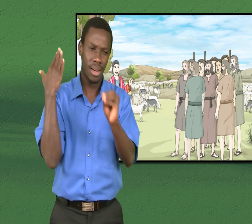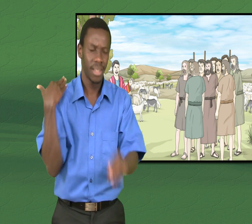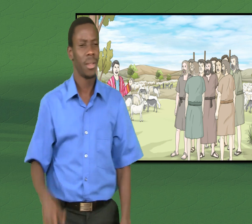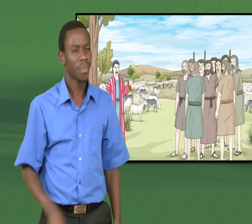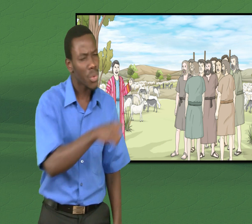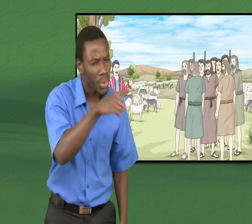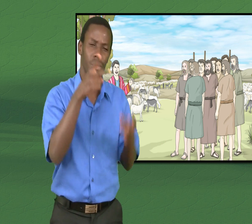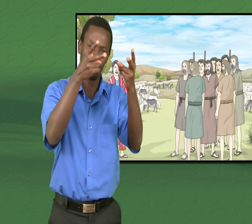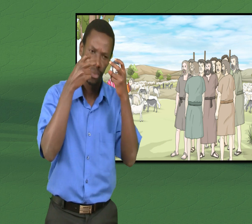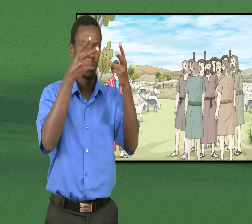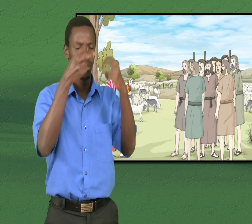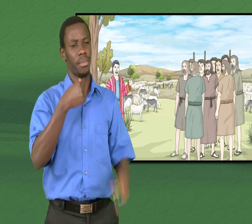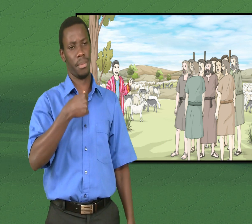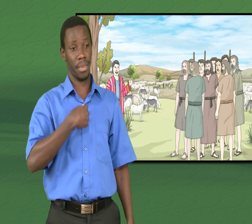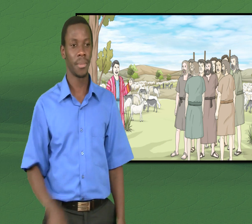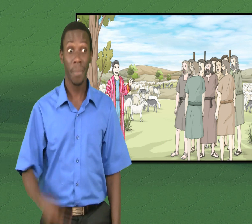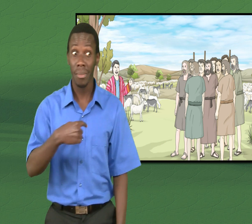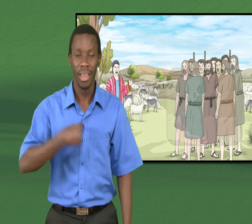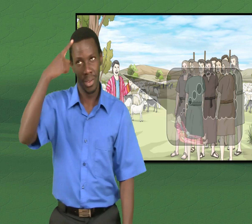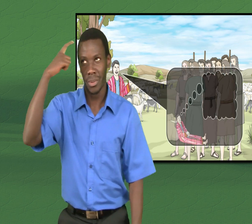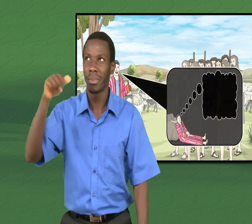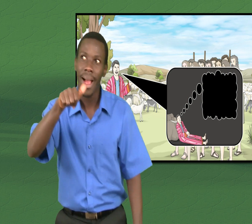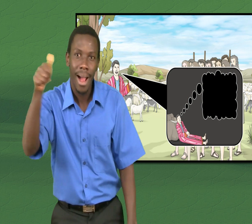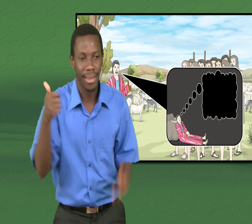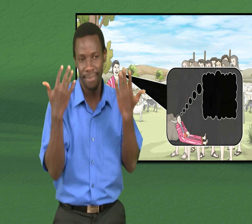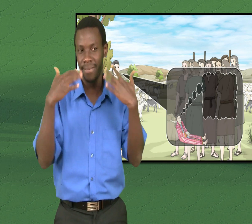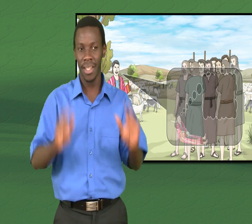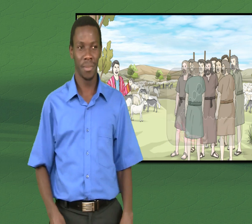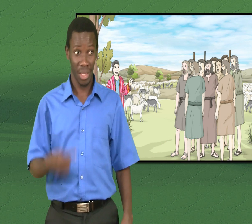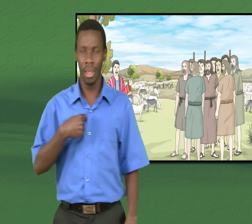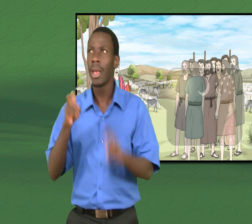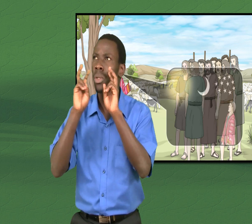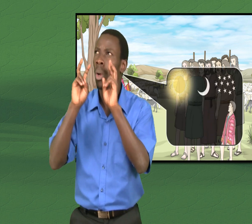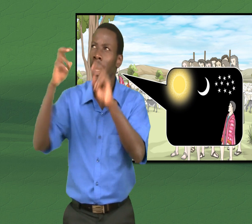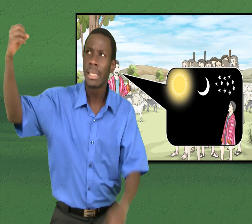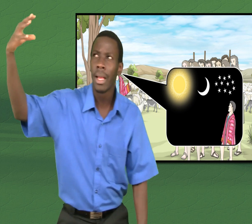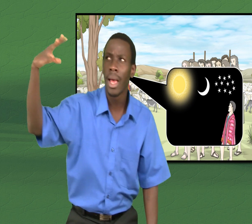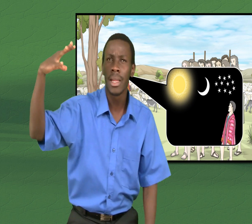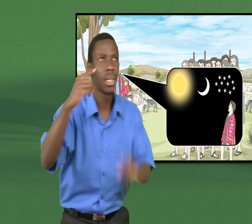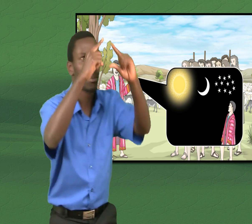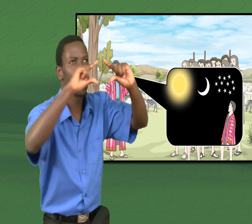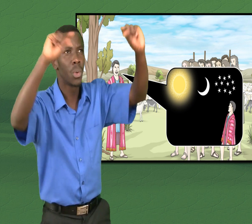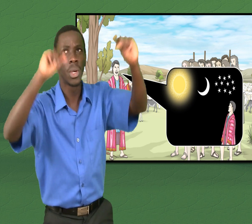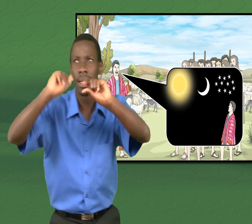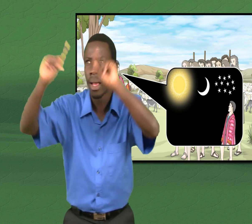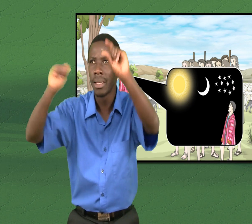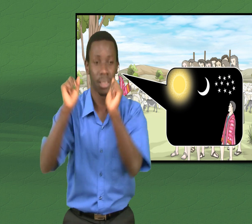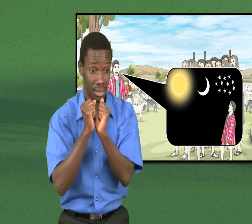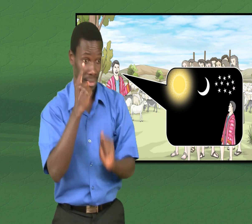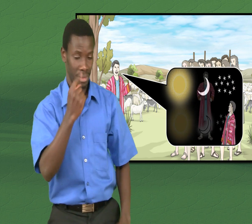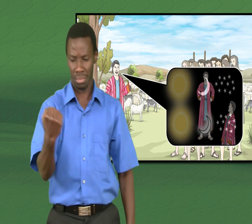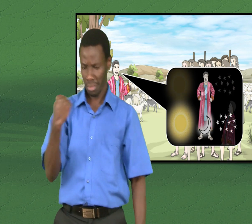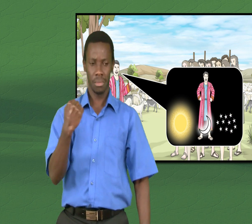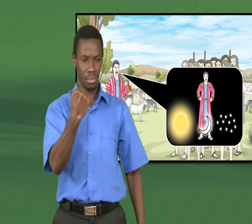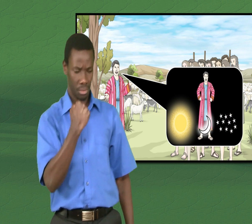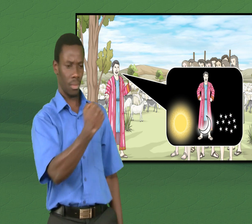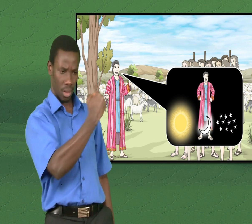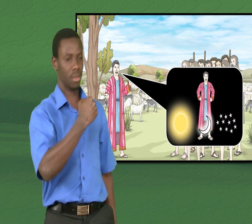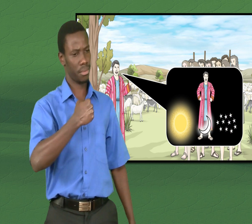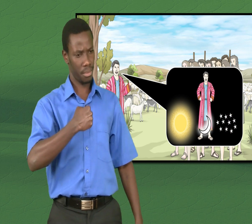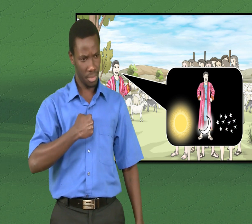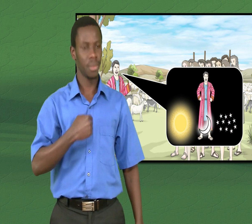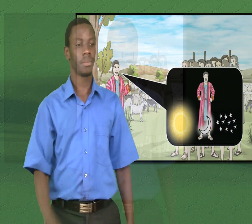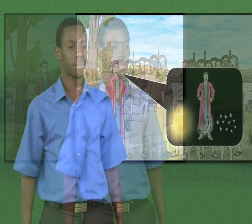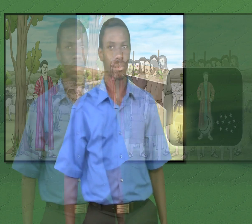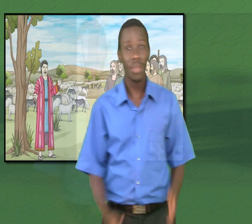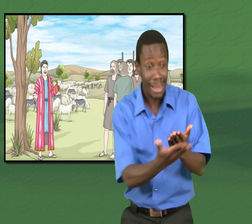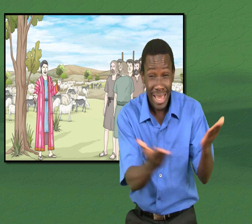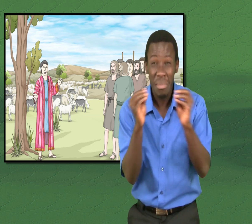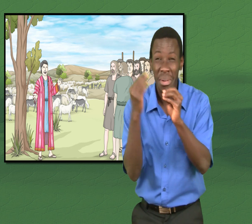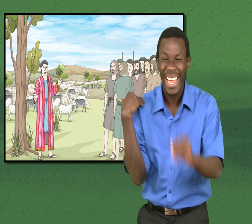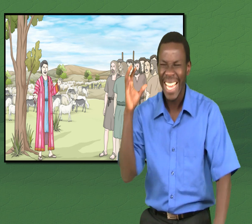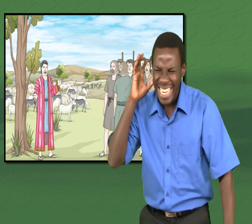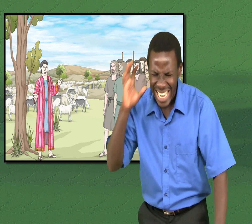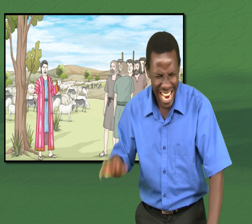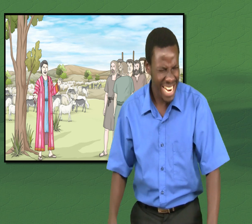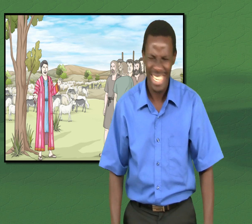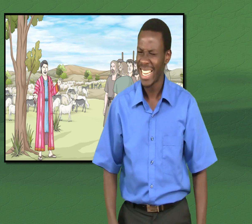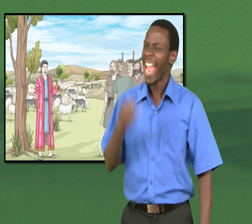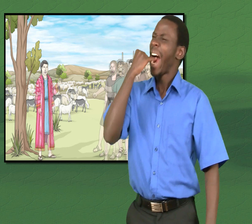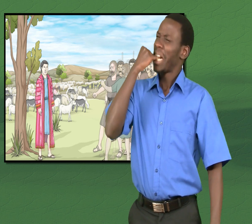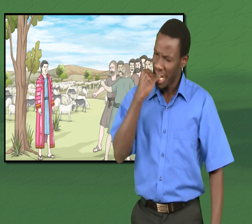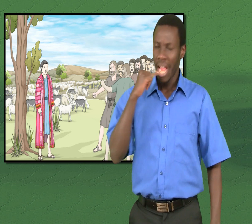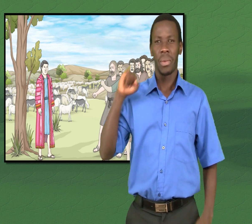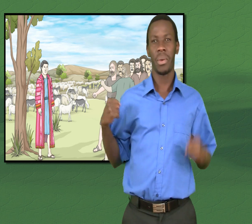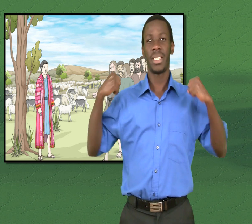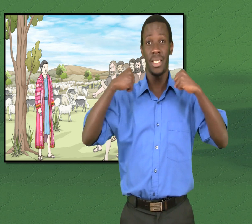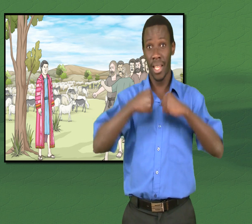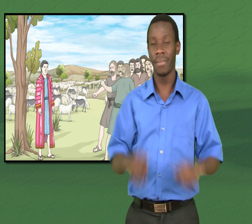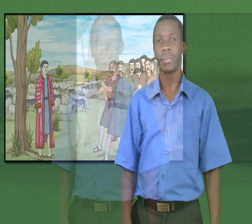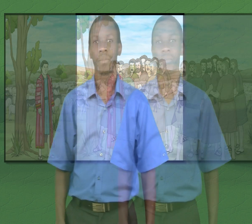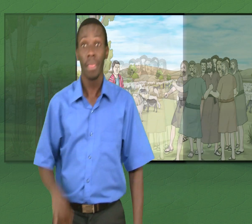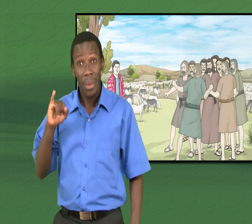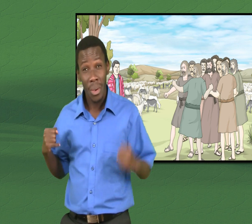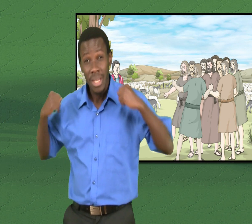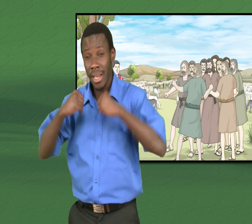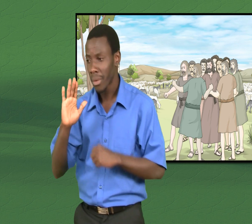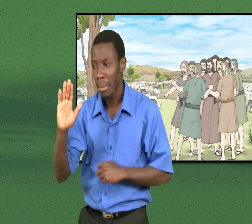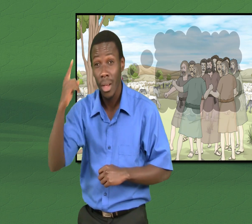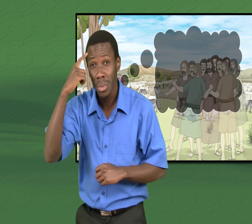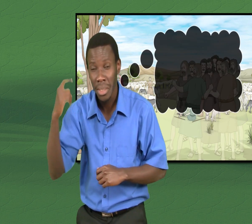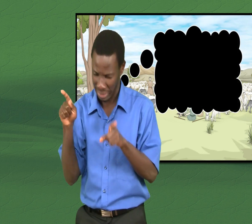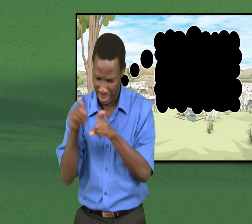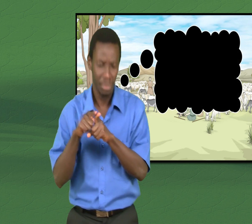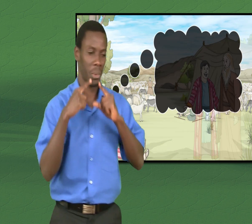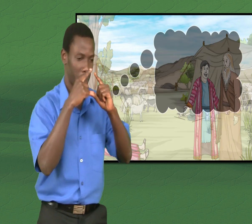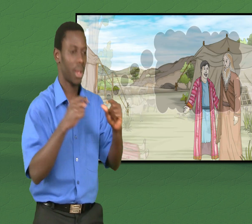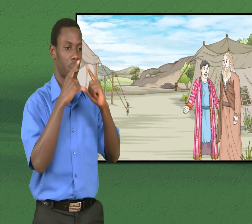“Look,” he said, “I had another dream, and this time the sun and moon and eleven stars were bowing down to me.”